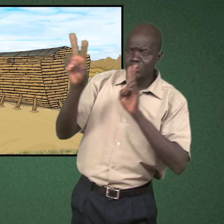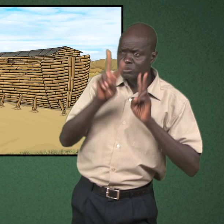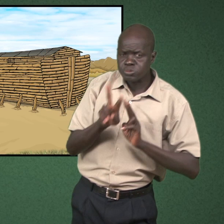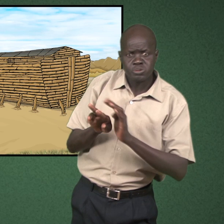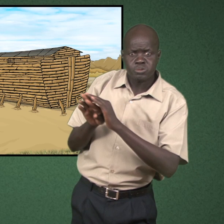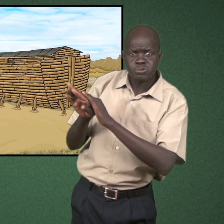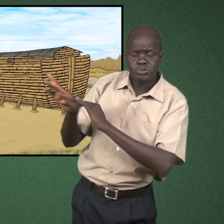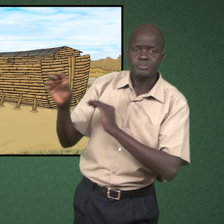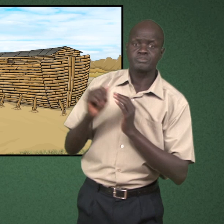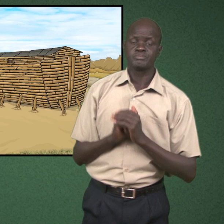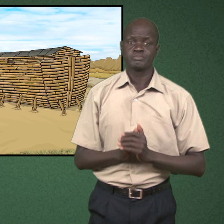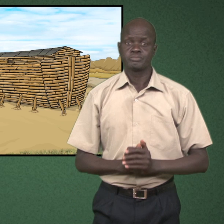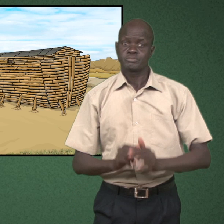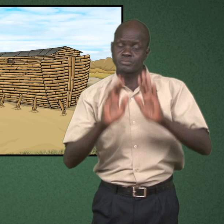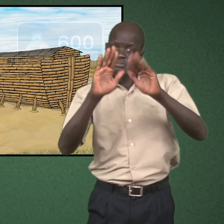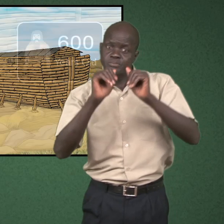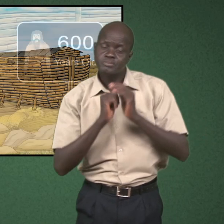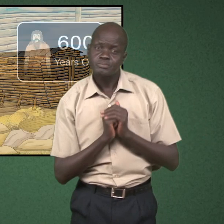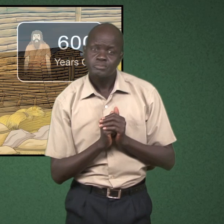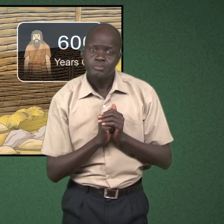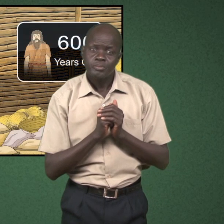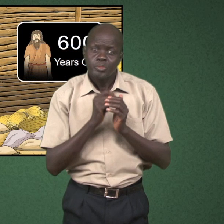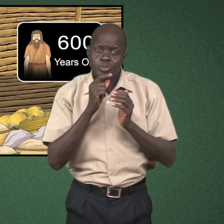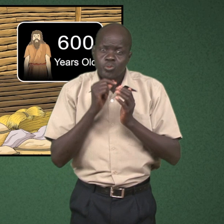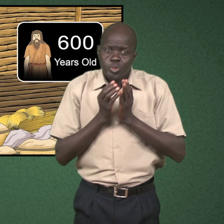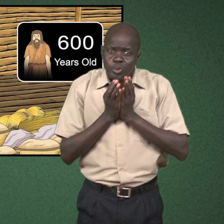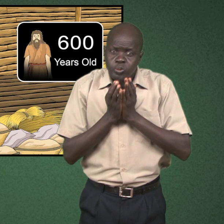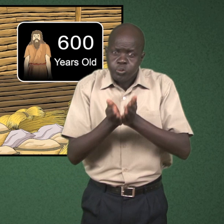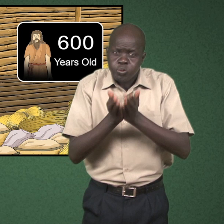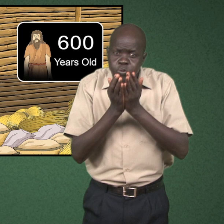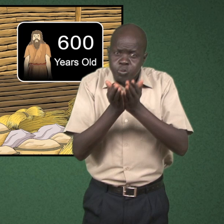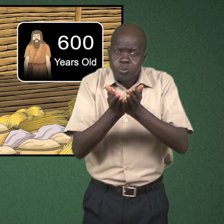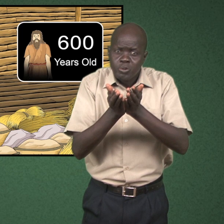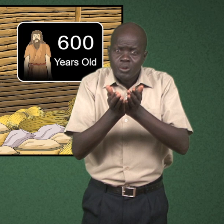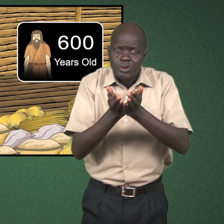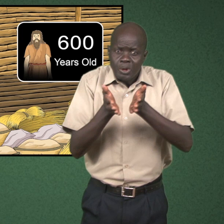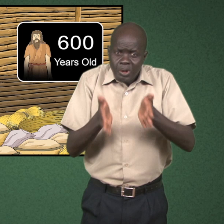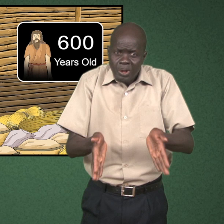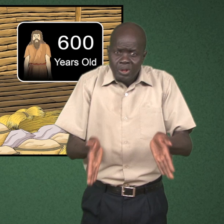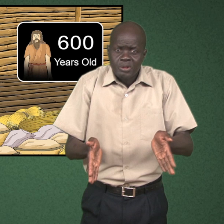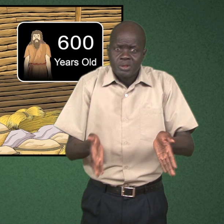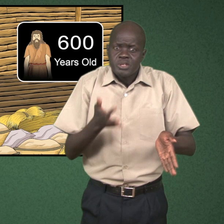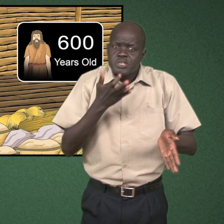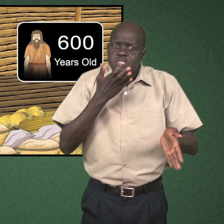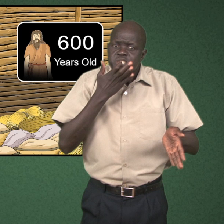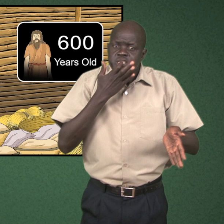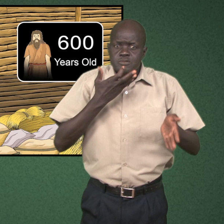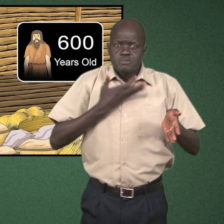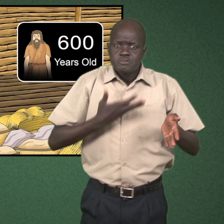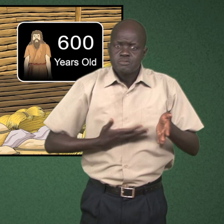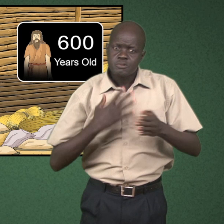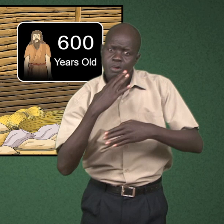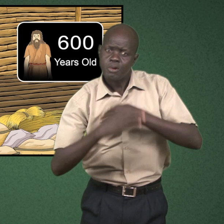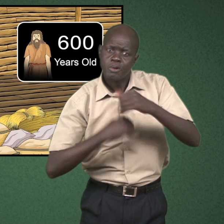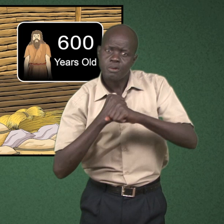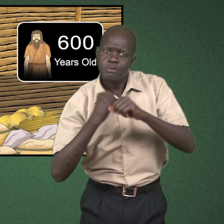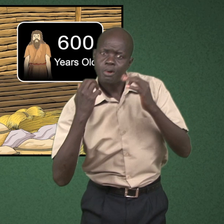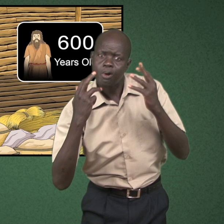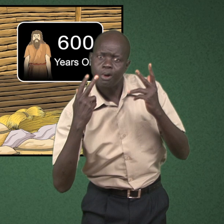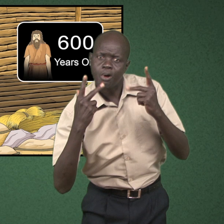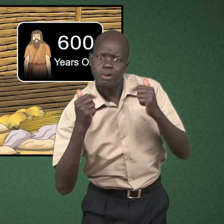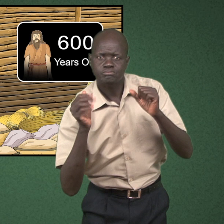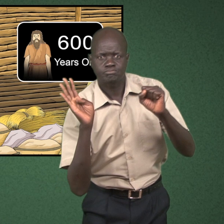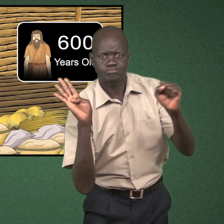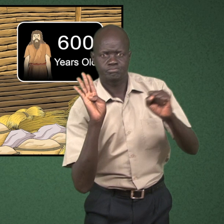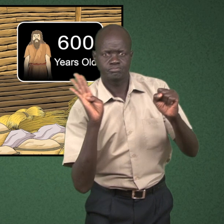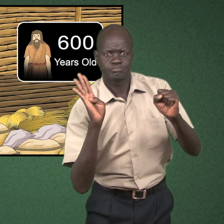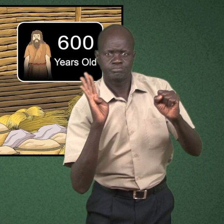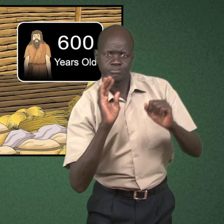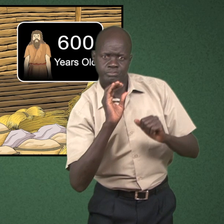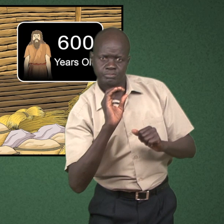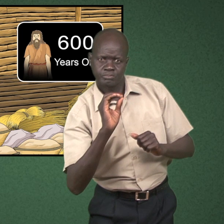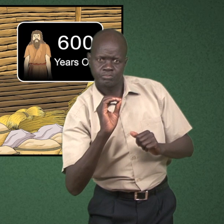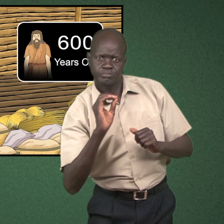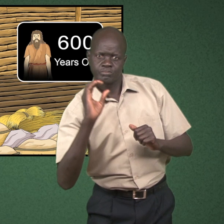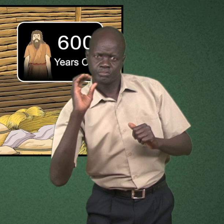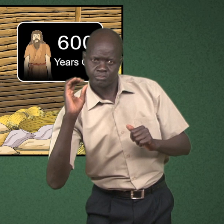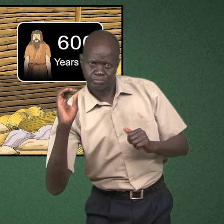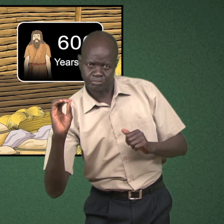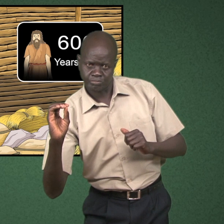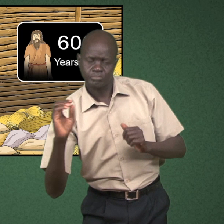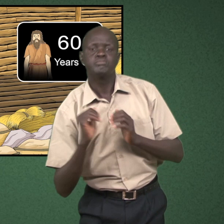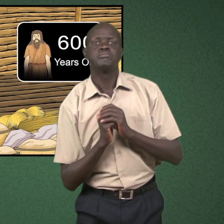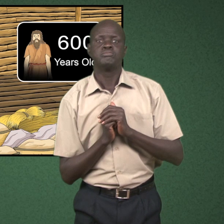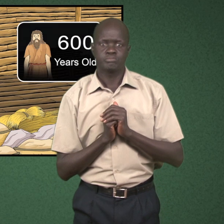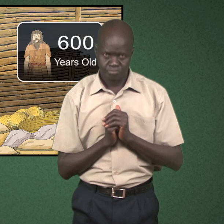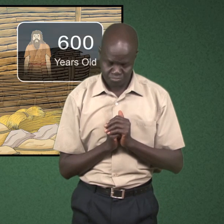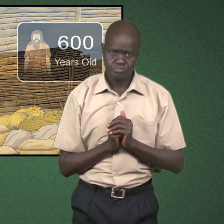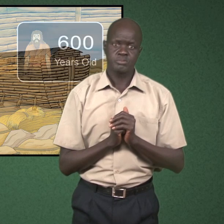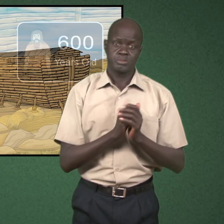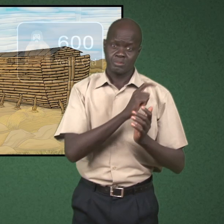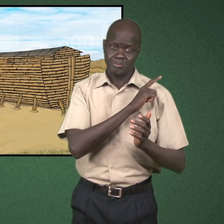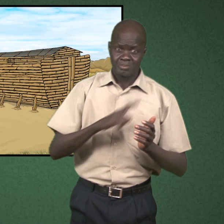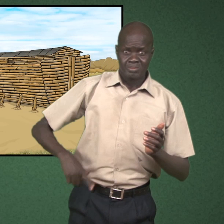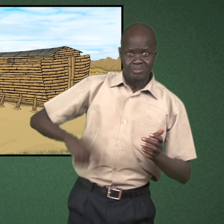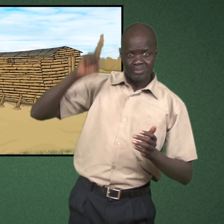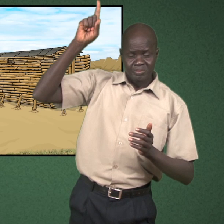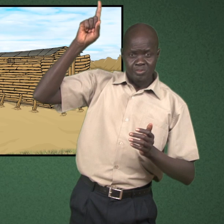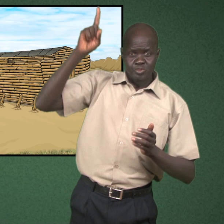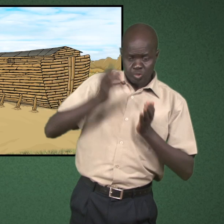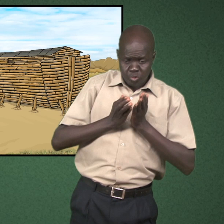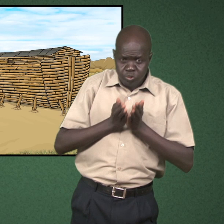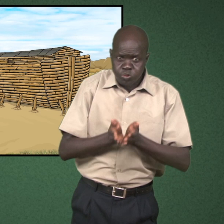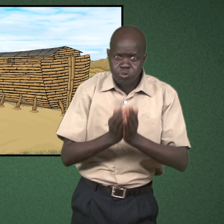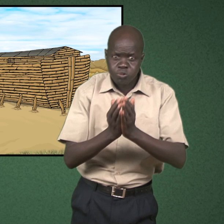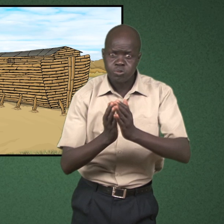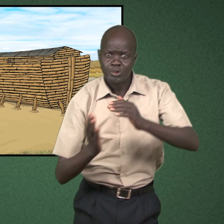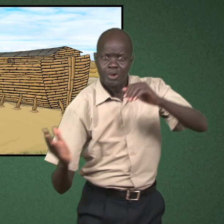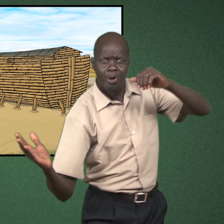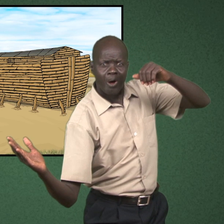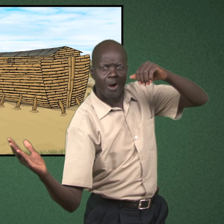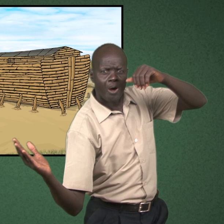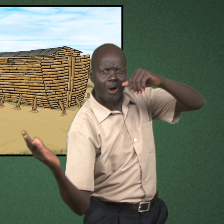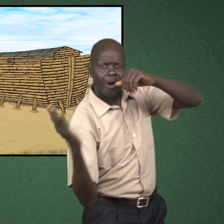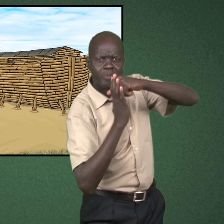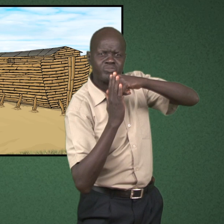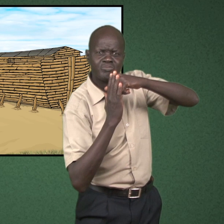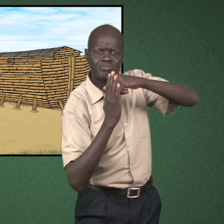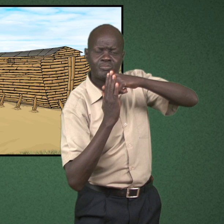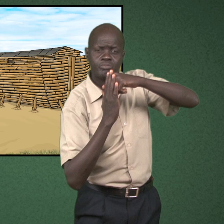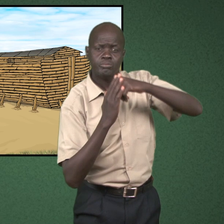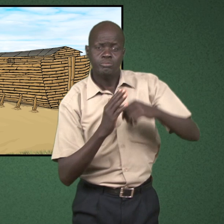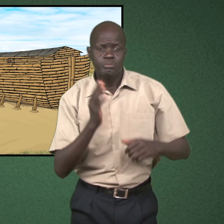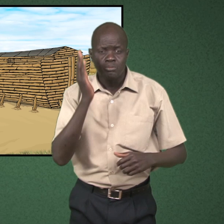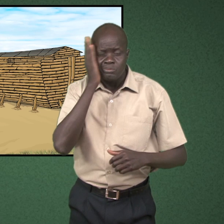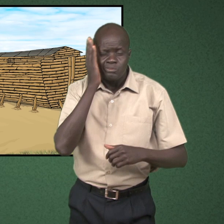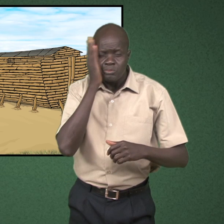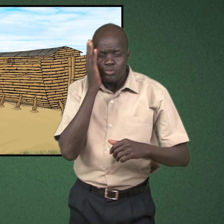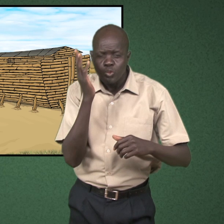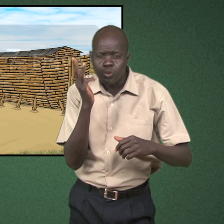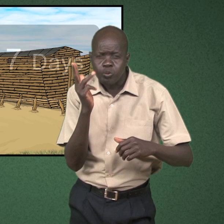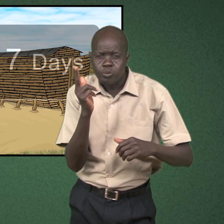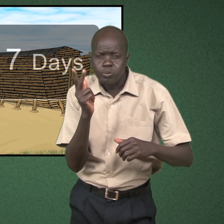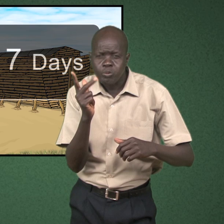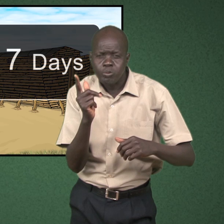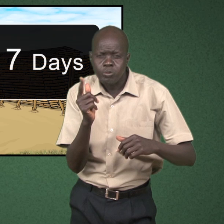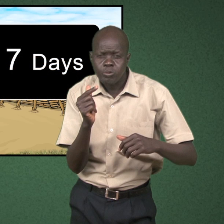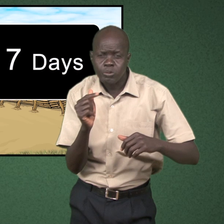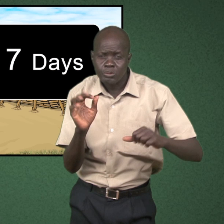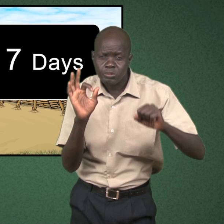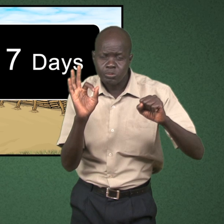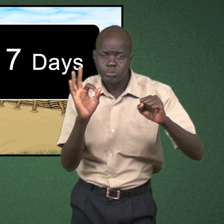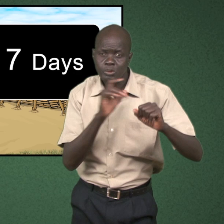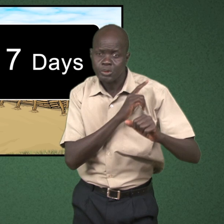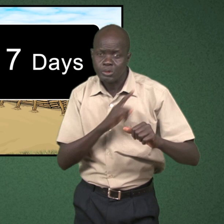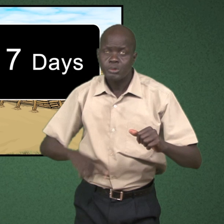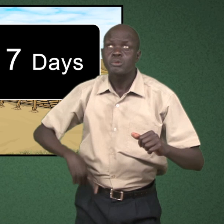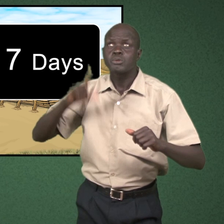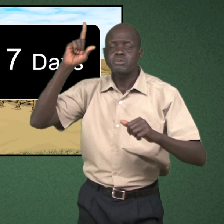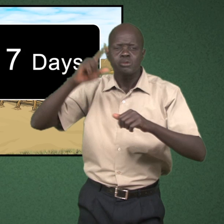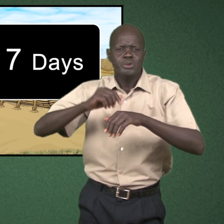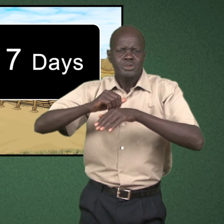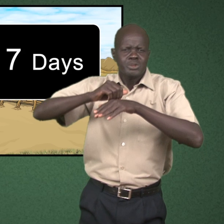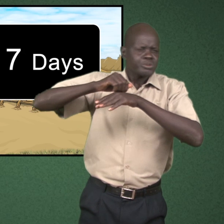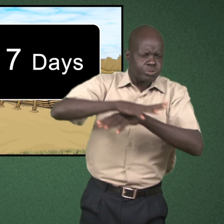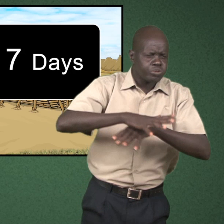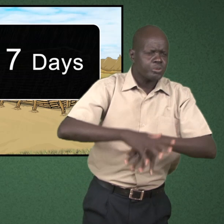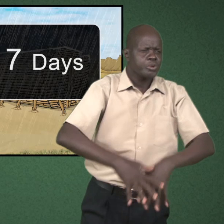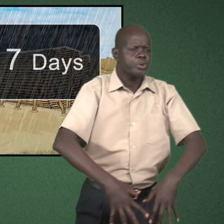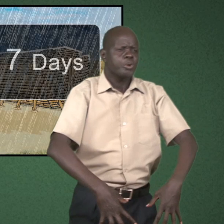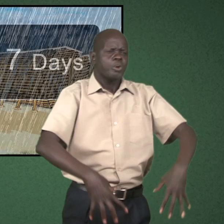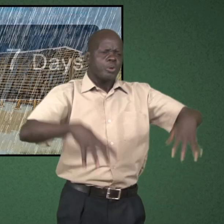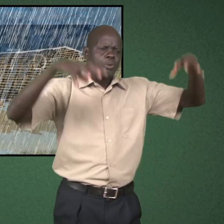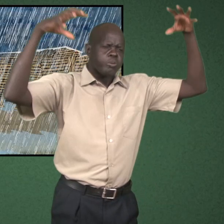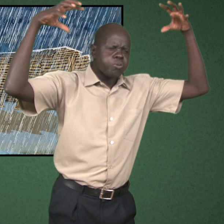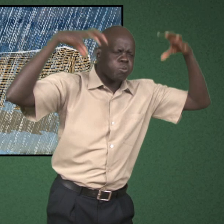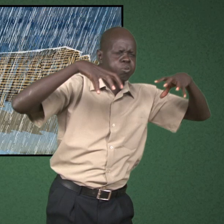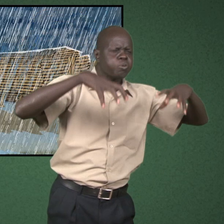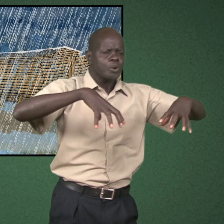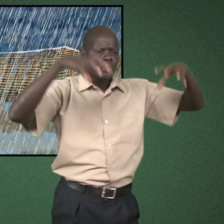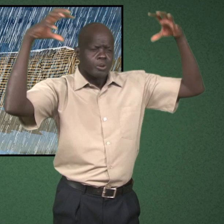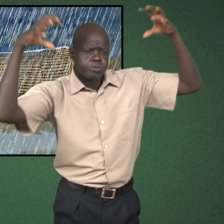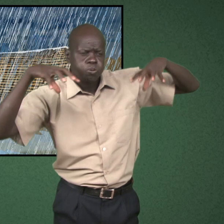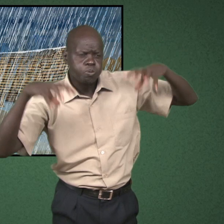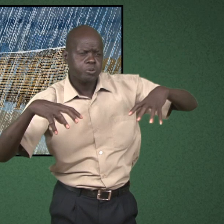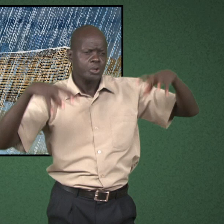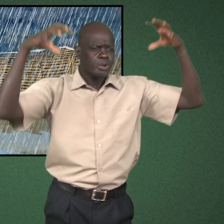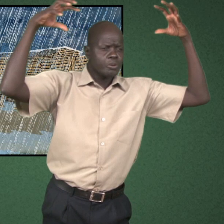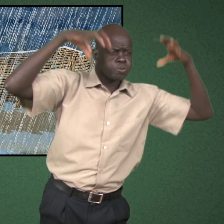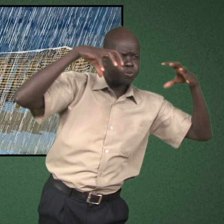Now Noah was 600 years old when the floodwaters came upon the earth. And Noah and his wife, with his sons and their wives, entered the ark to escape the waters of the flood. The clean and unclean animals, the birds, and everything that crawls along the ground came to Noah to enter the ark, two by two, male and female, as God had commanded Noah. And after seven days the floodwaters came upon the earth.